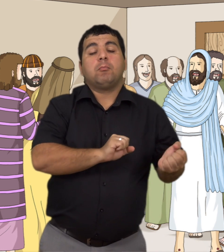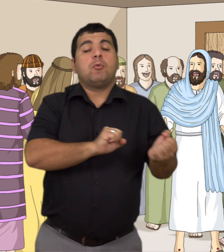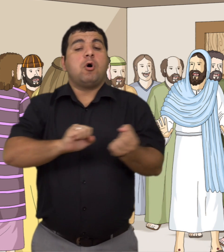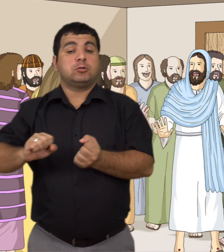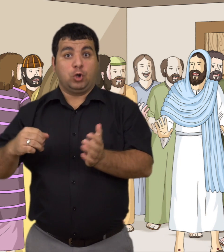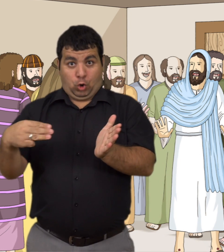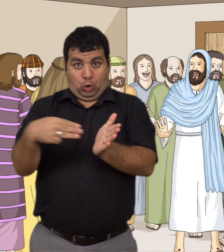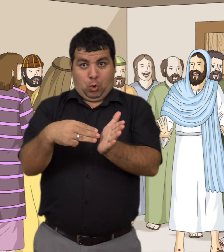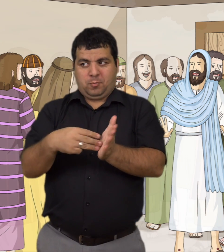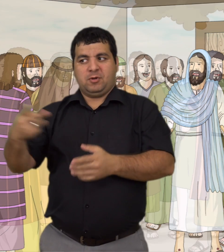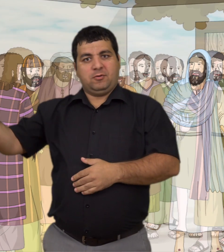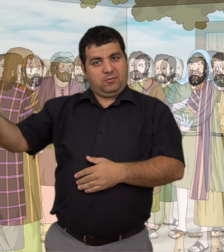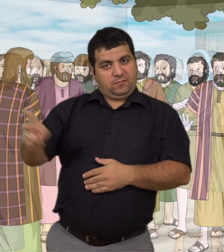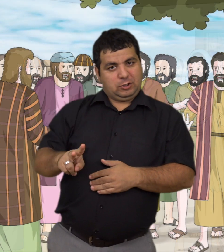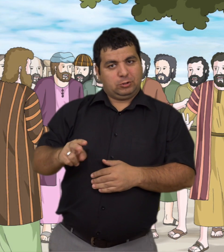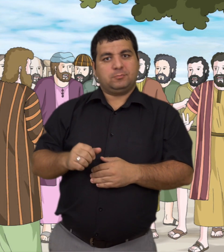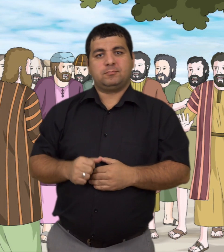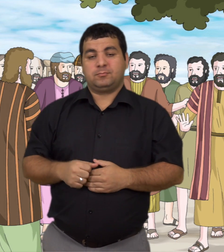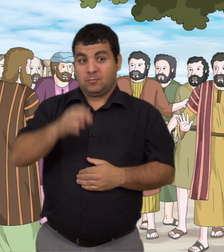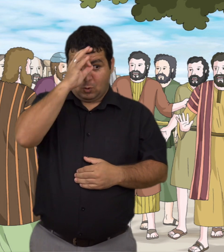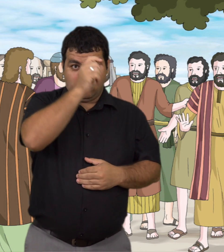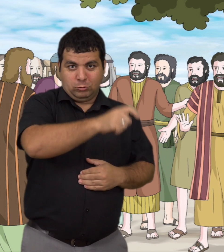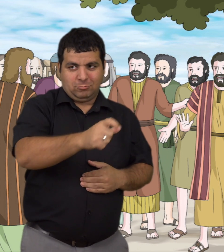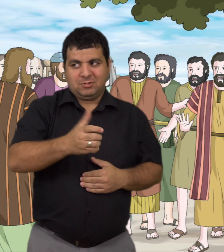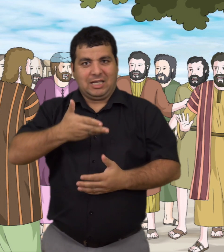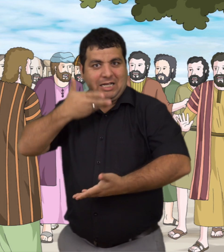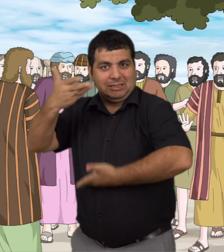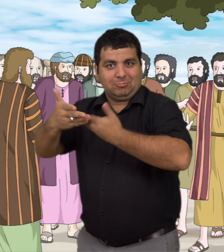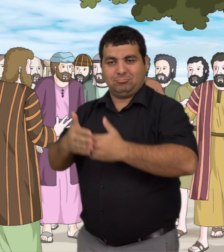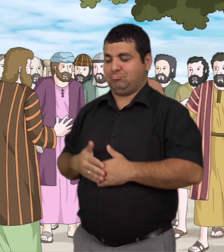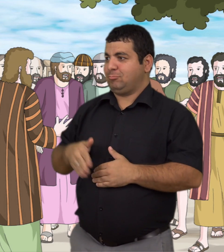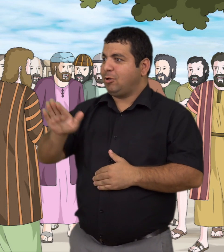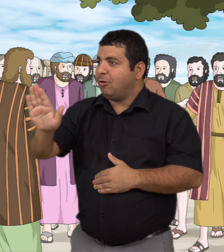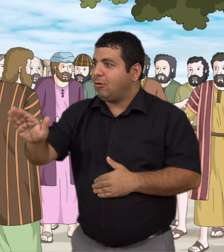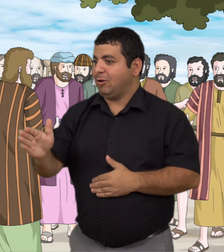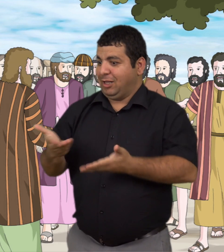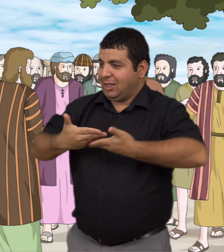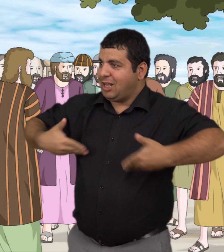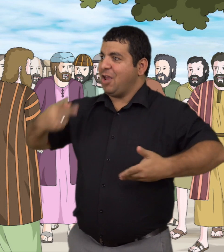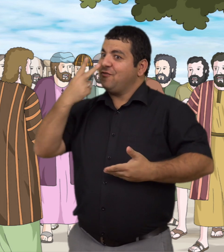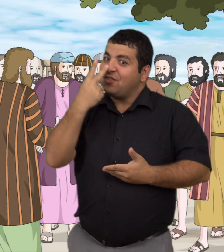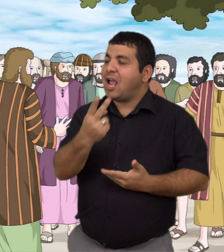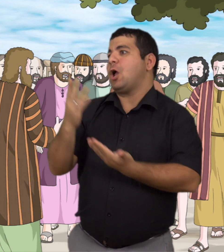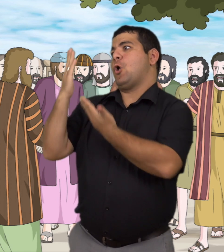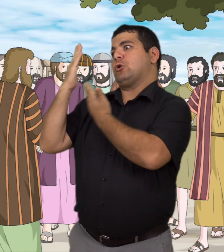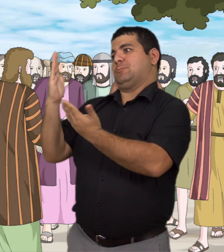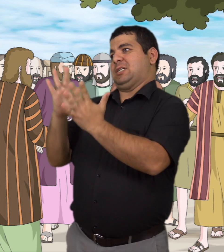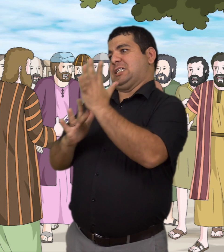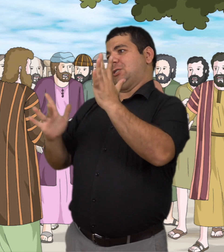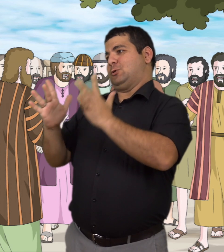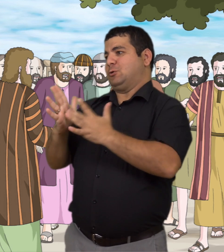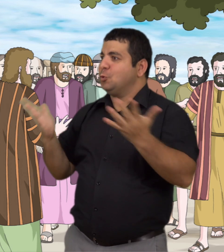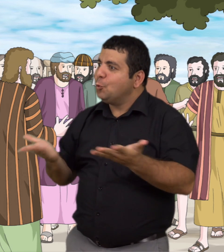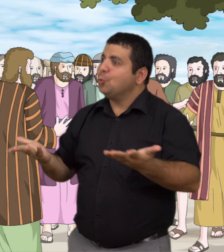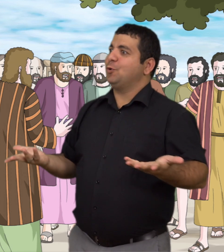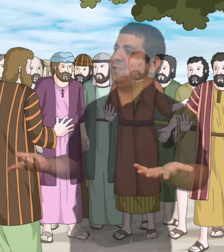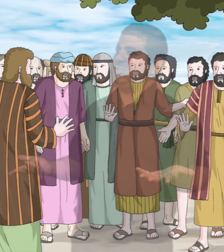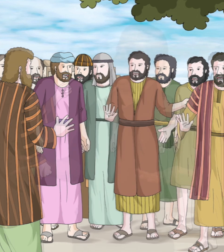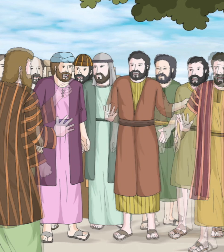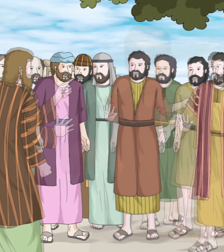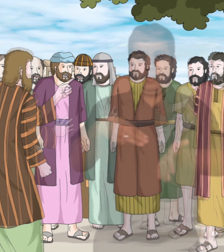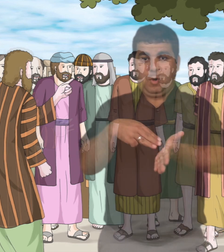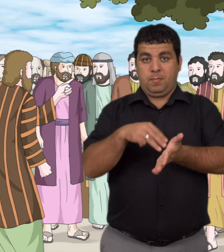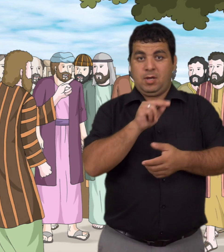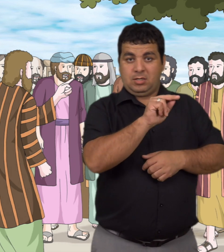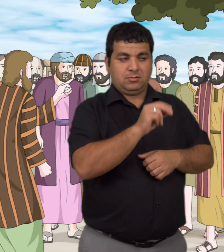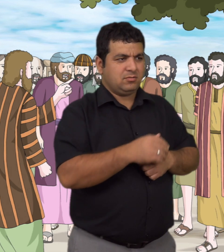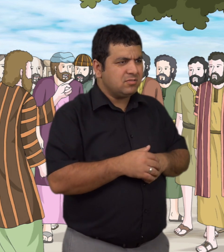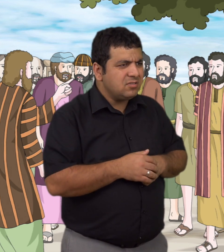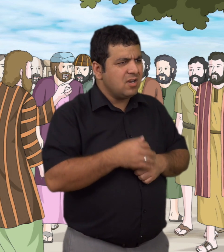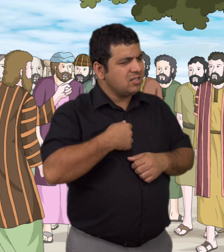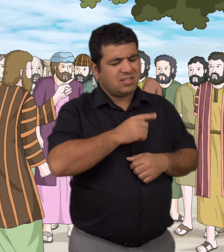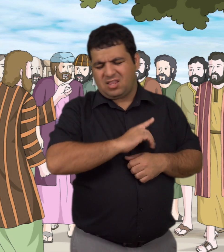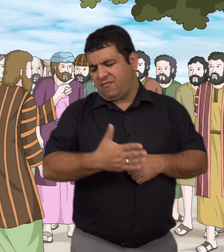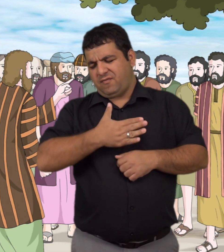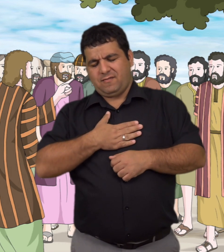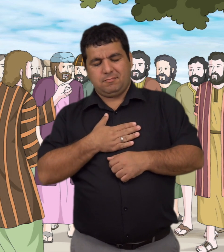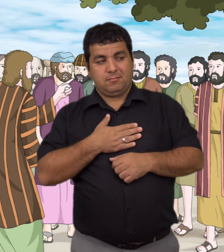So the other disciples told him, “We have seen the Lord!”